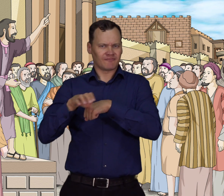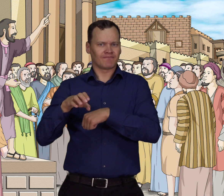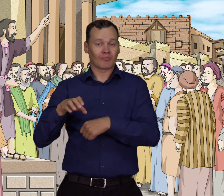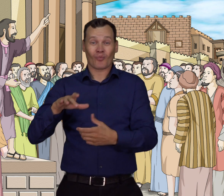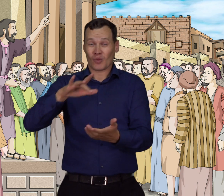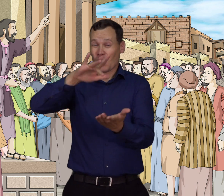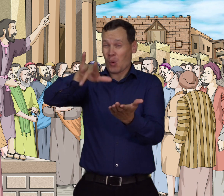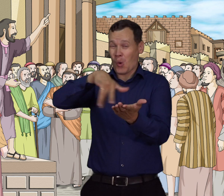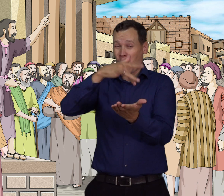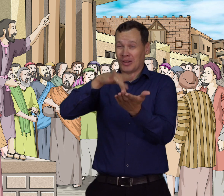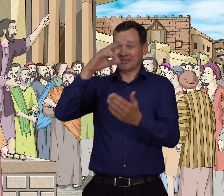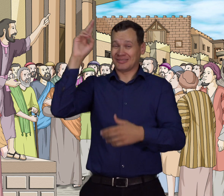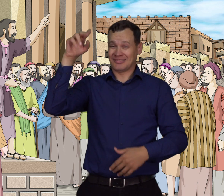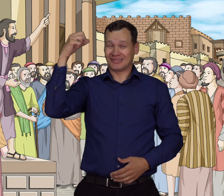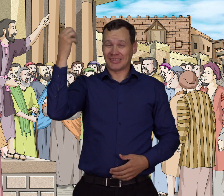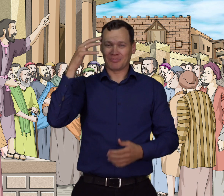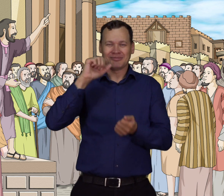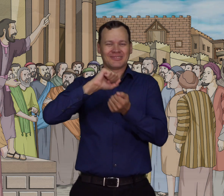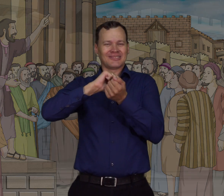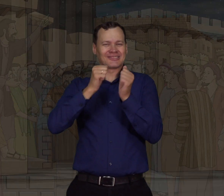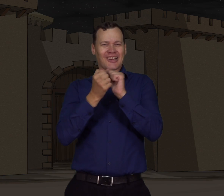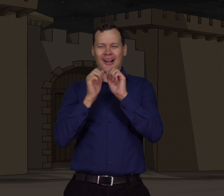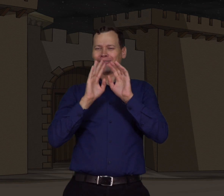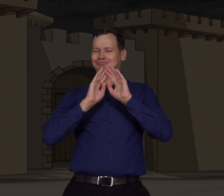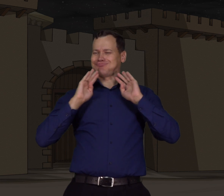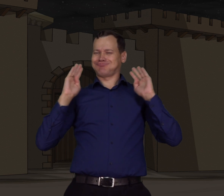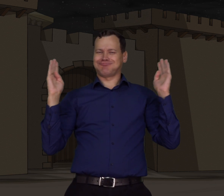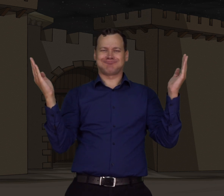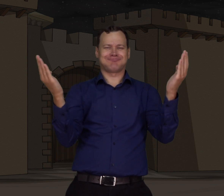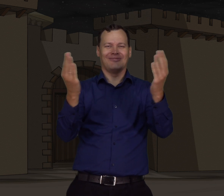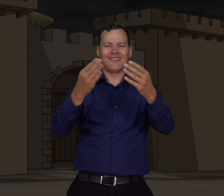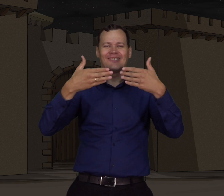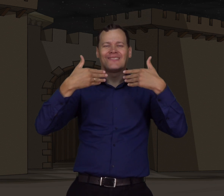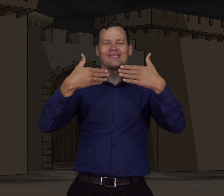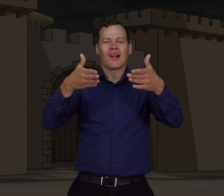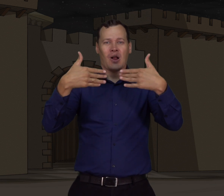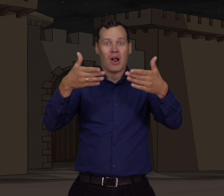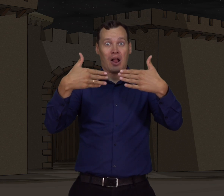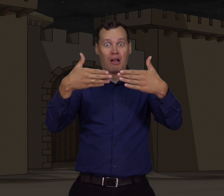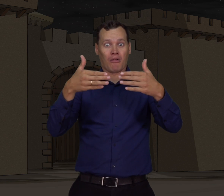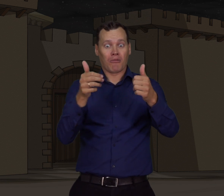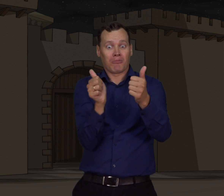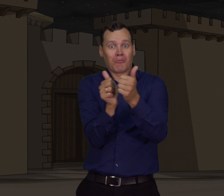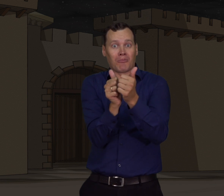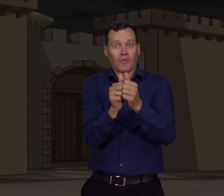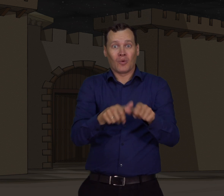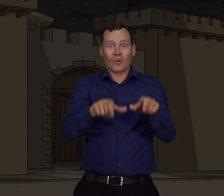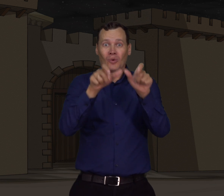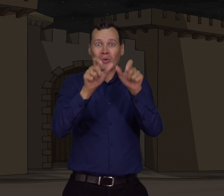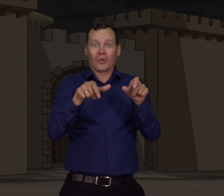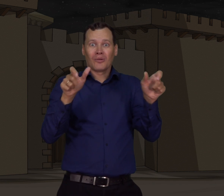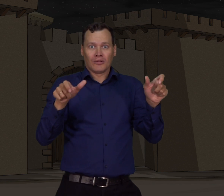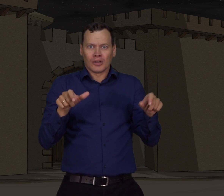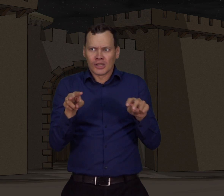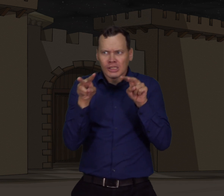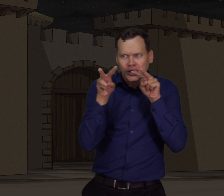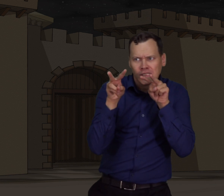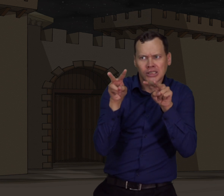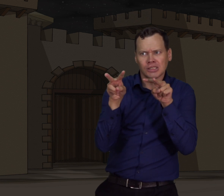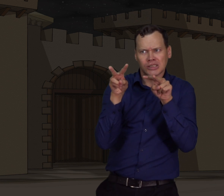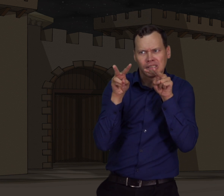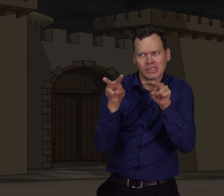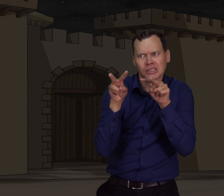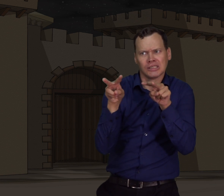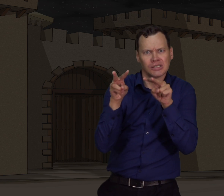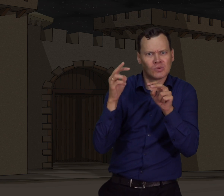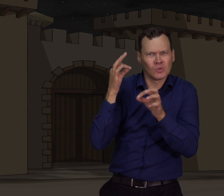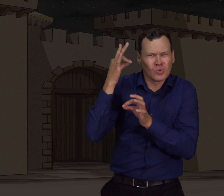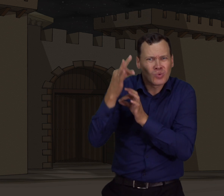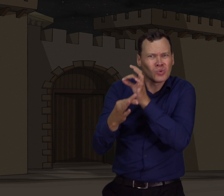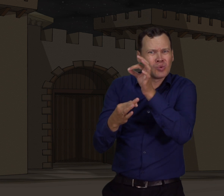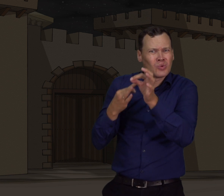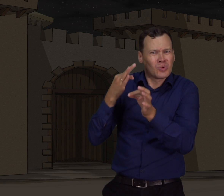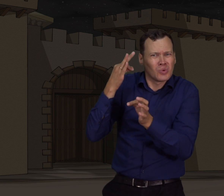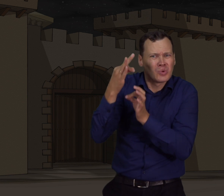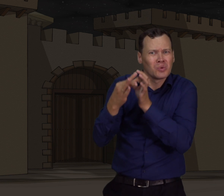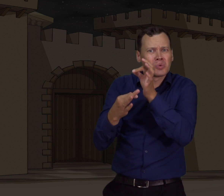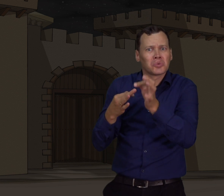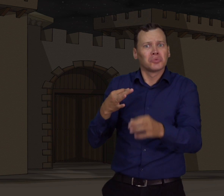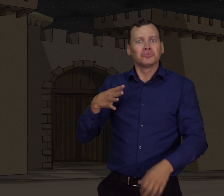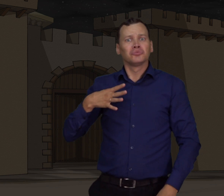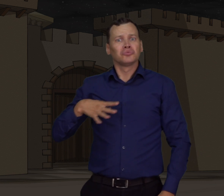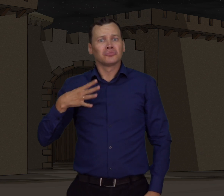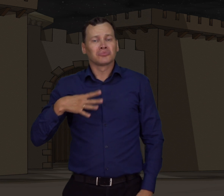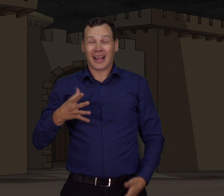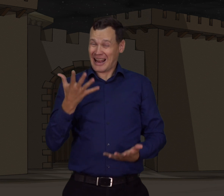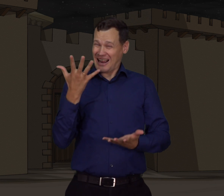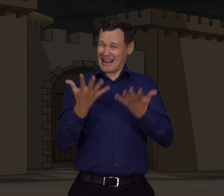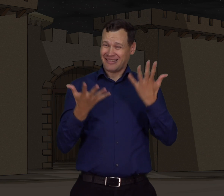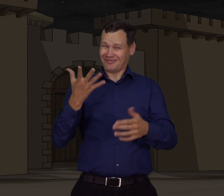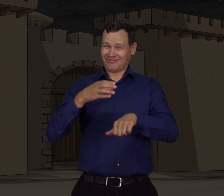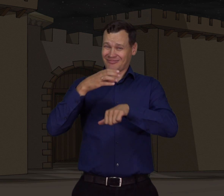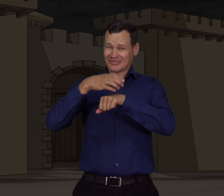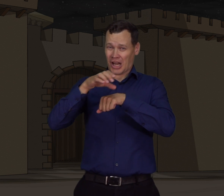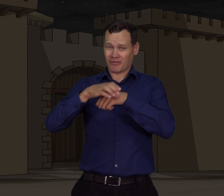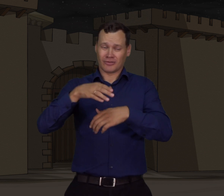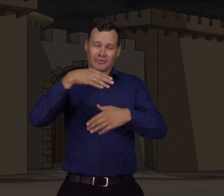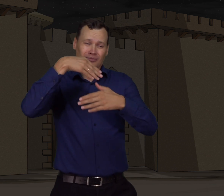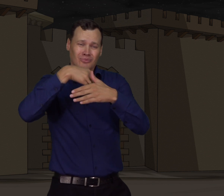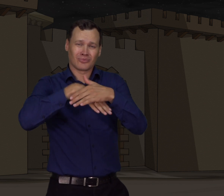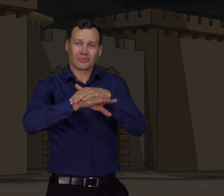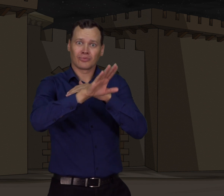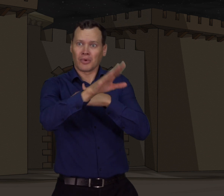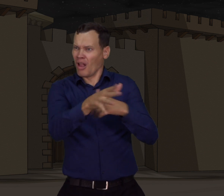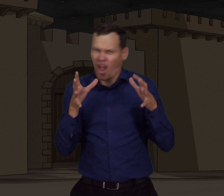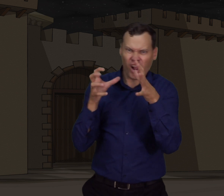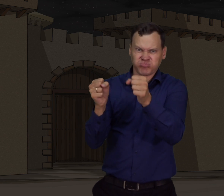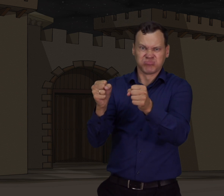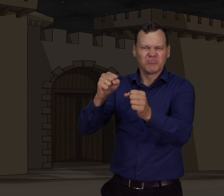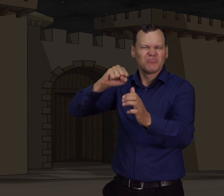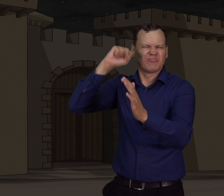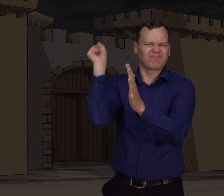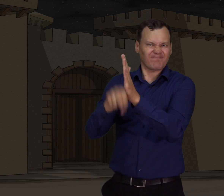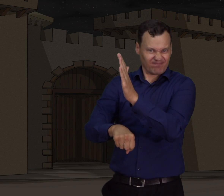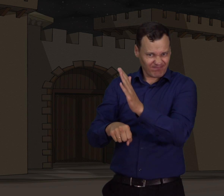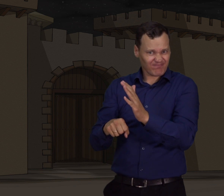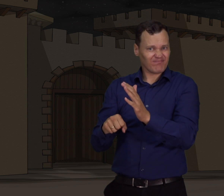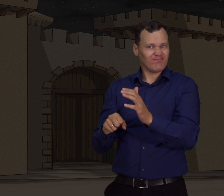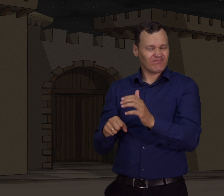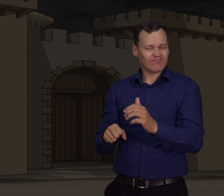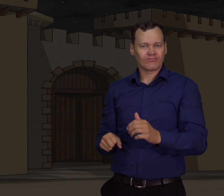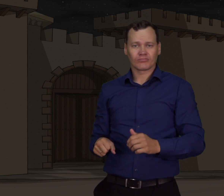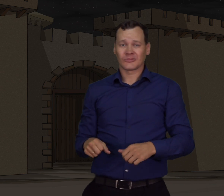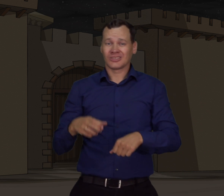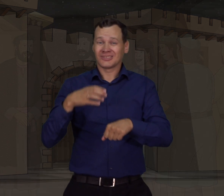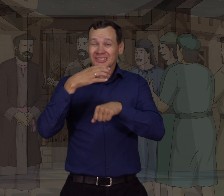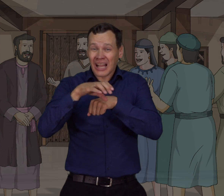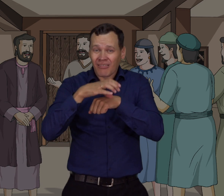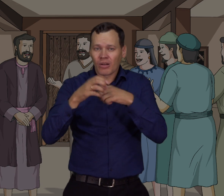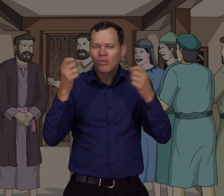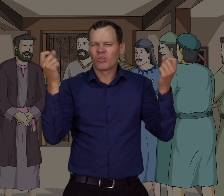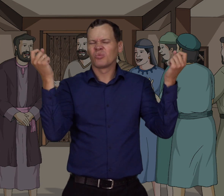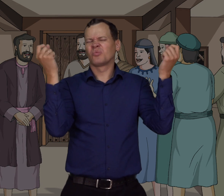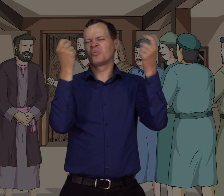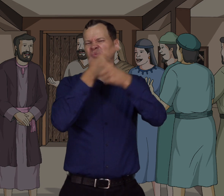Day and night they watched the city gates in order to kill him.